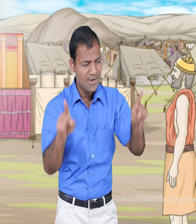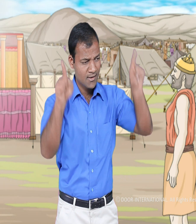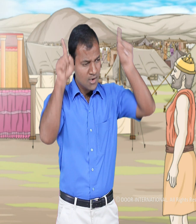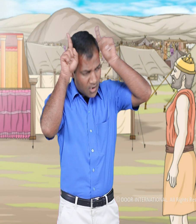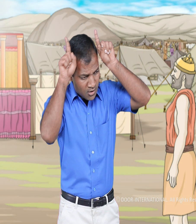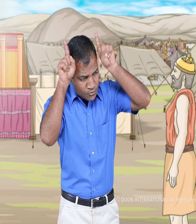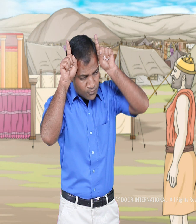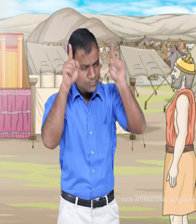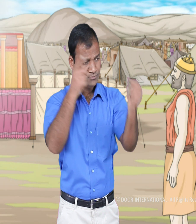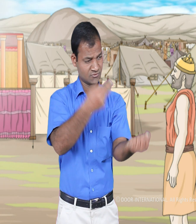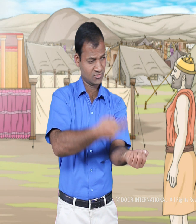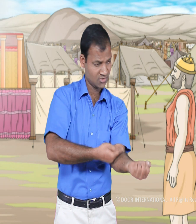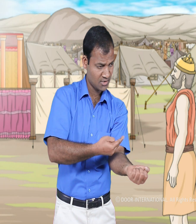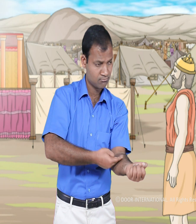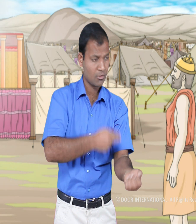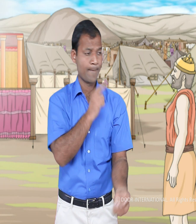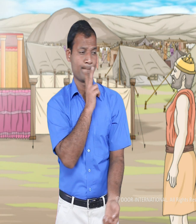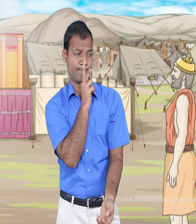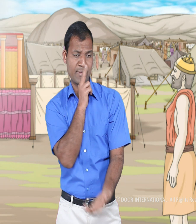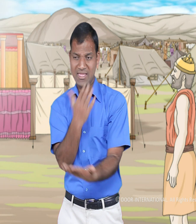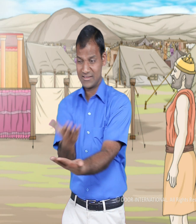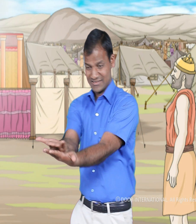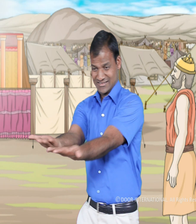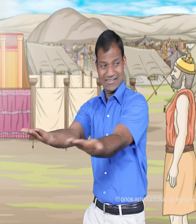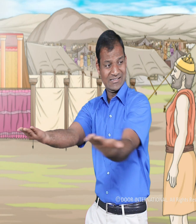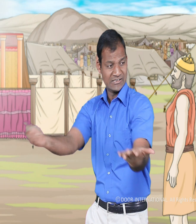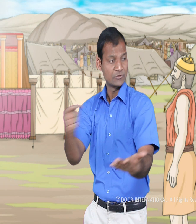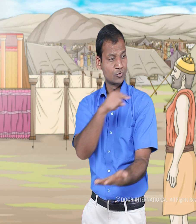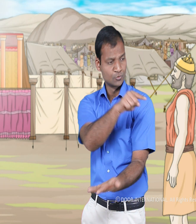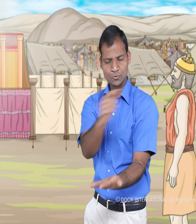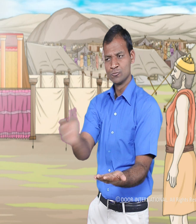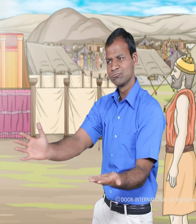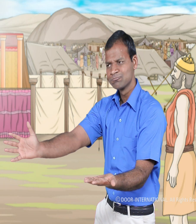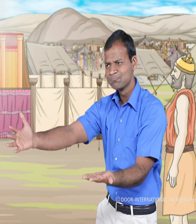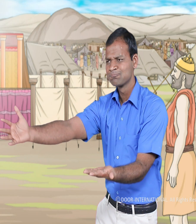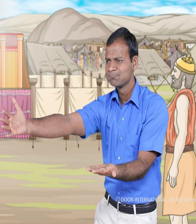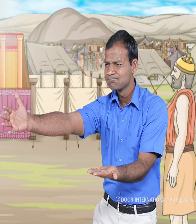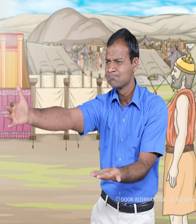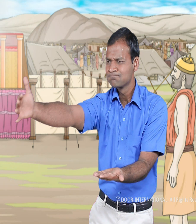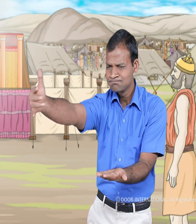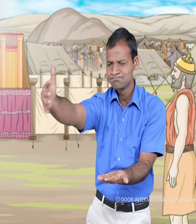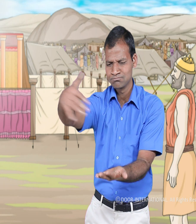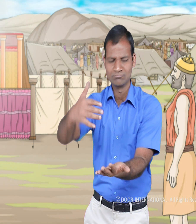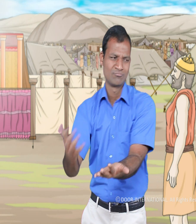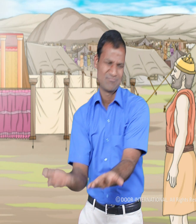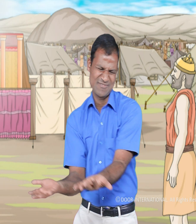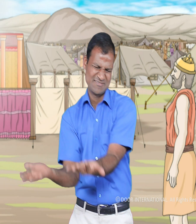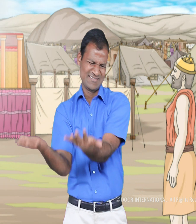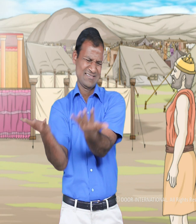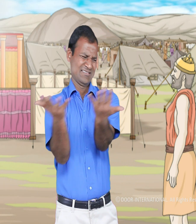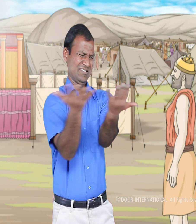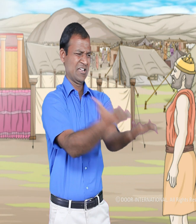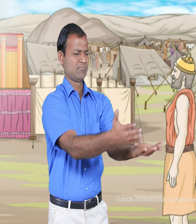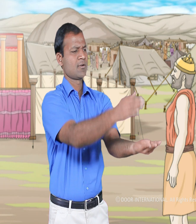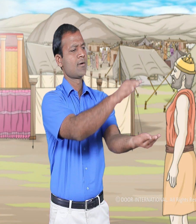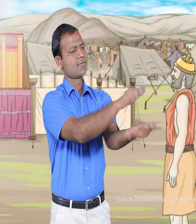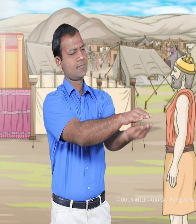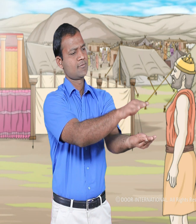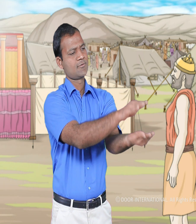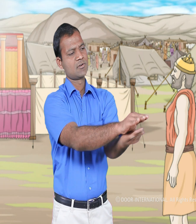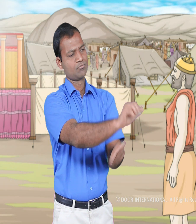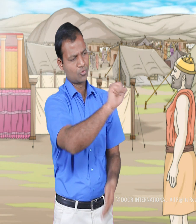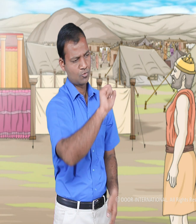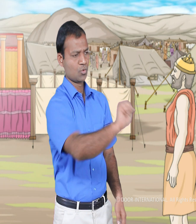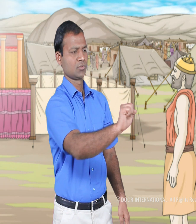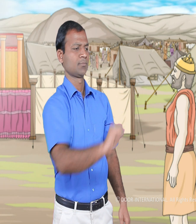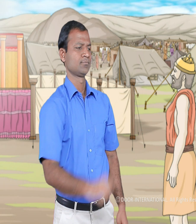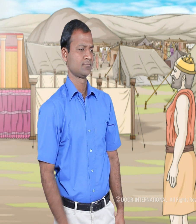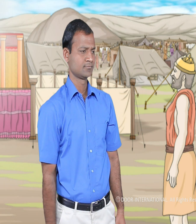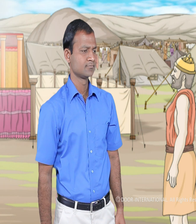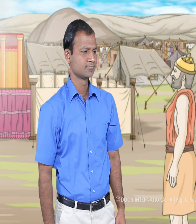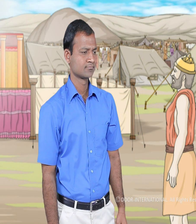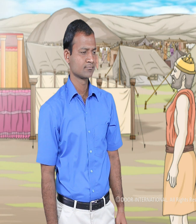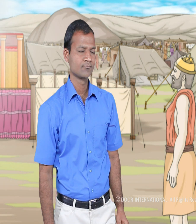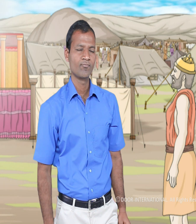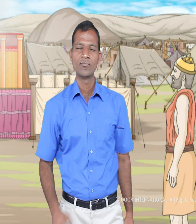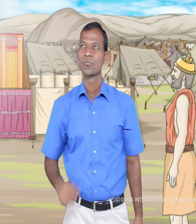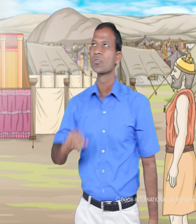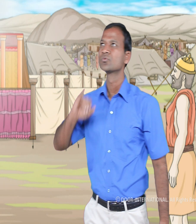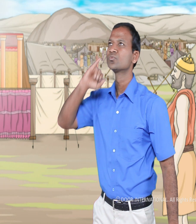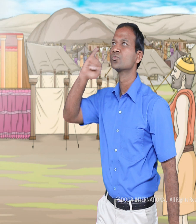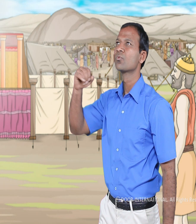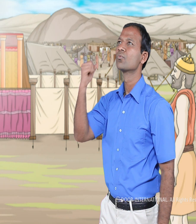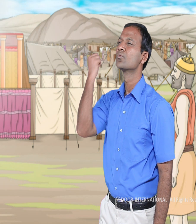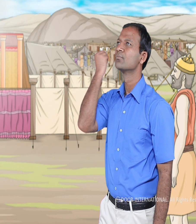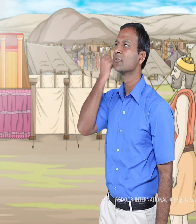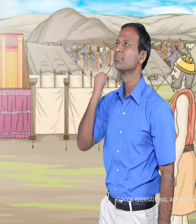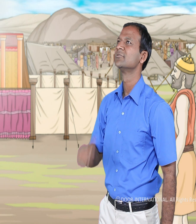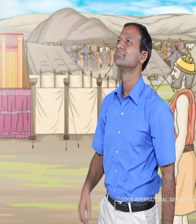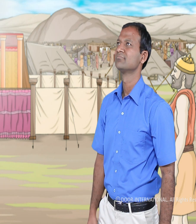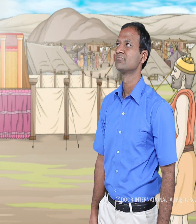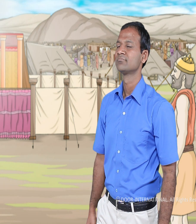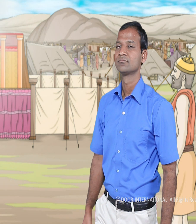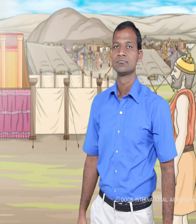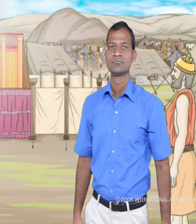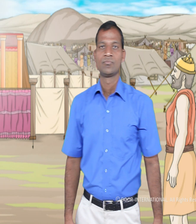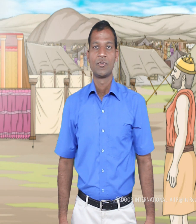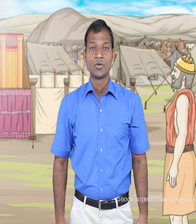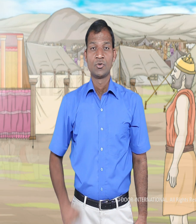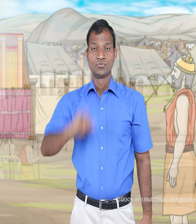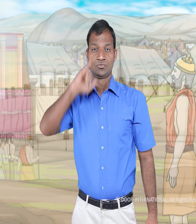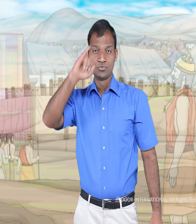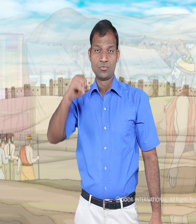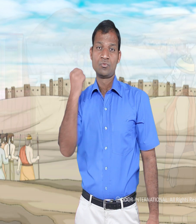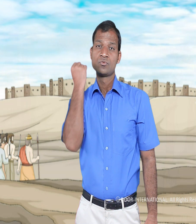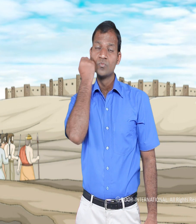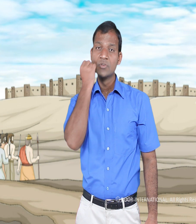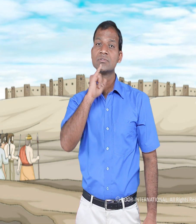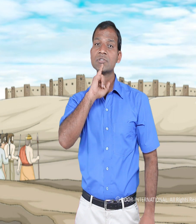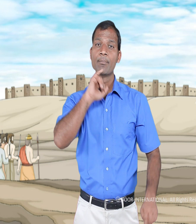Set up an ambush behind the city.”